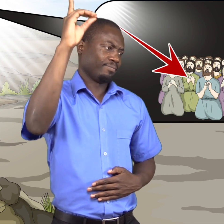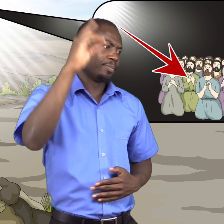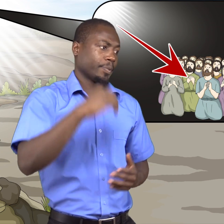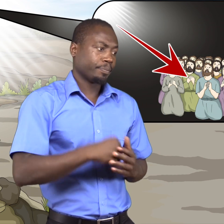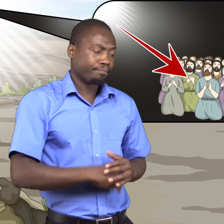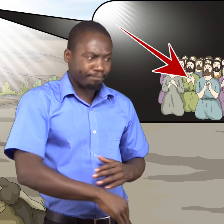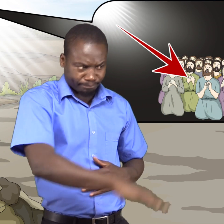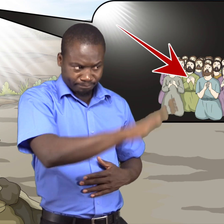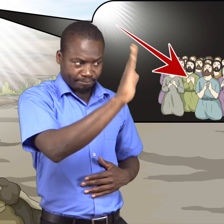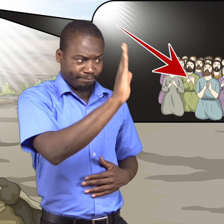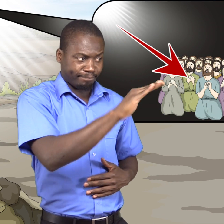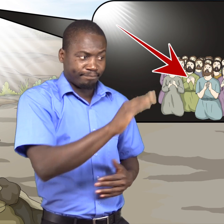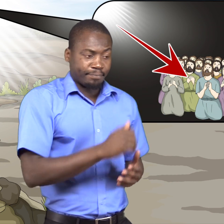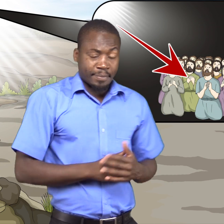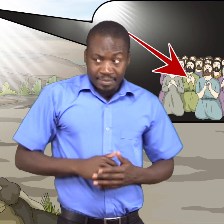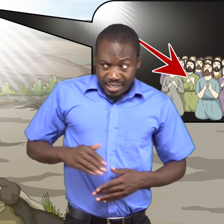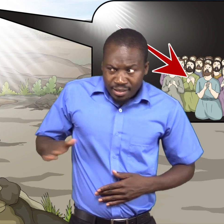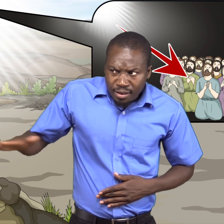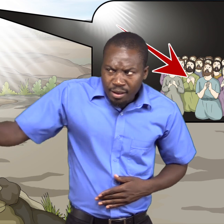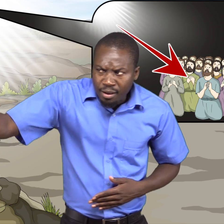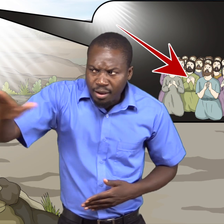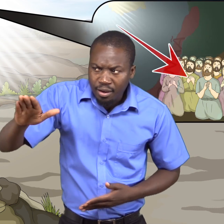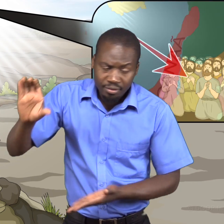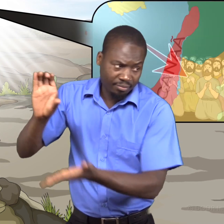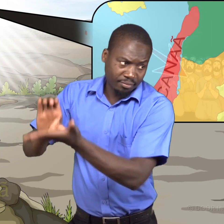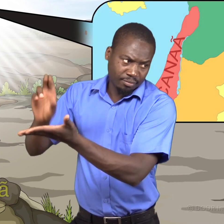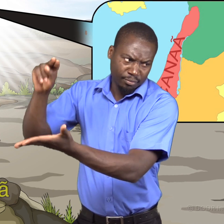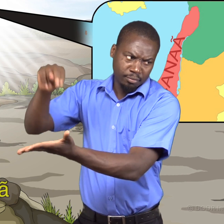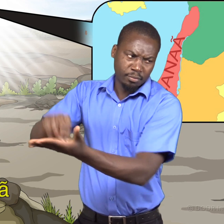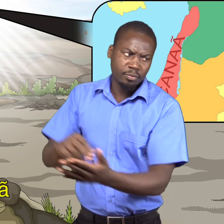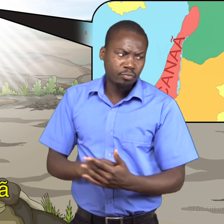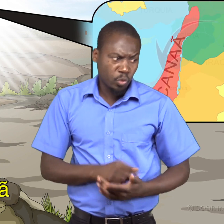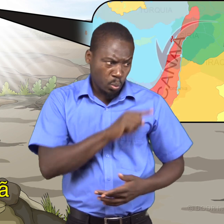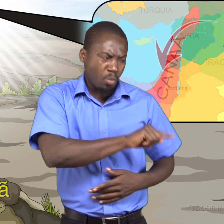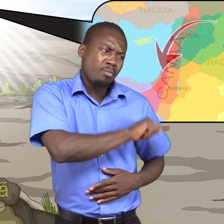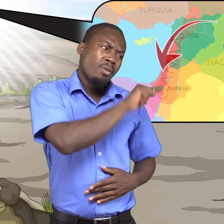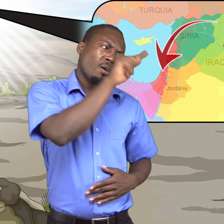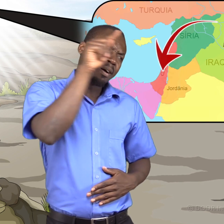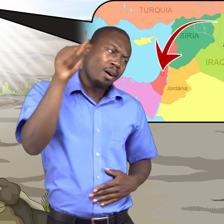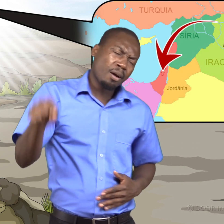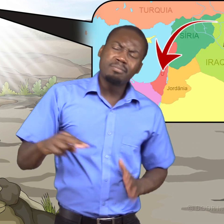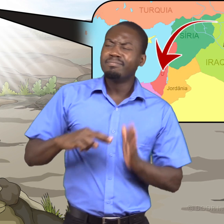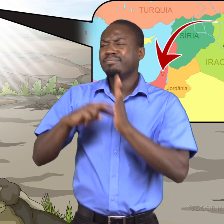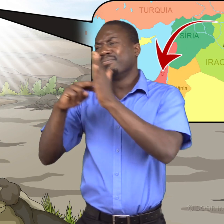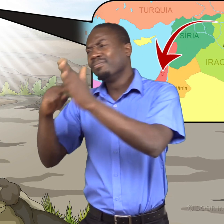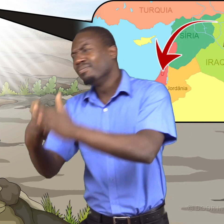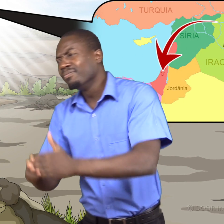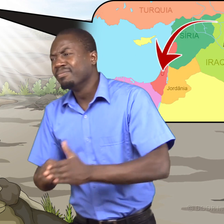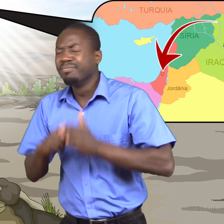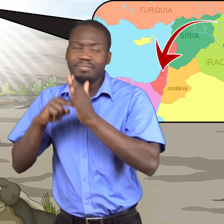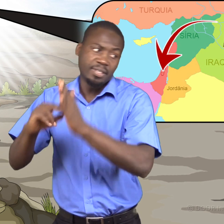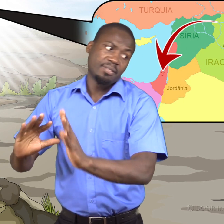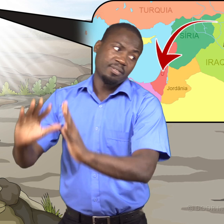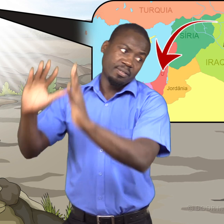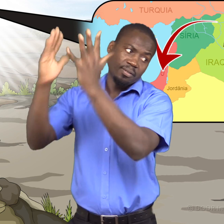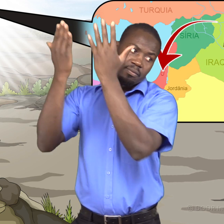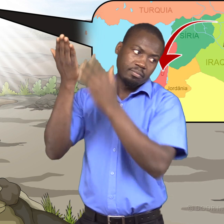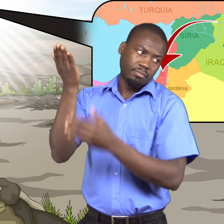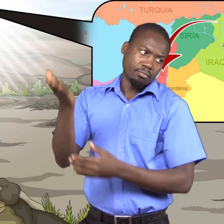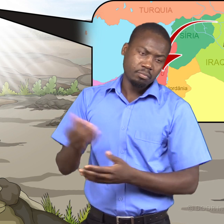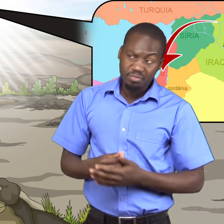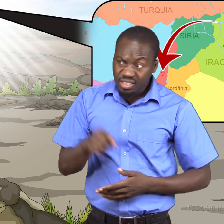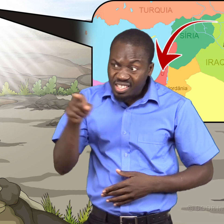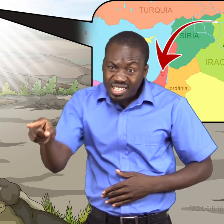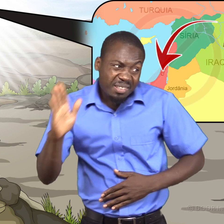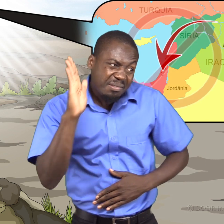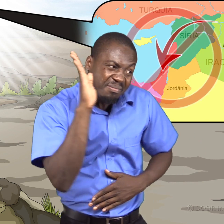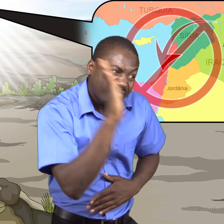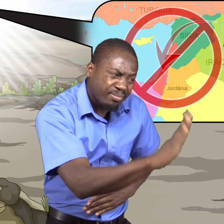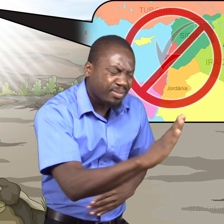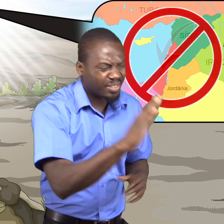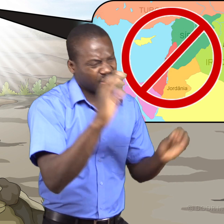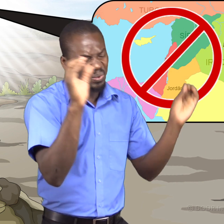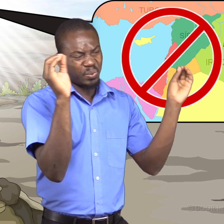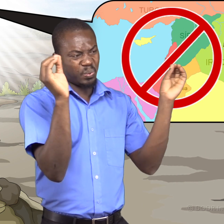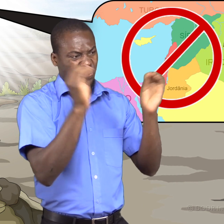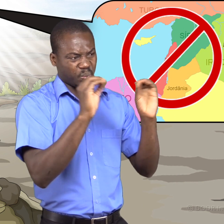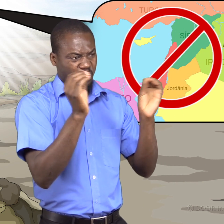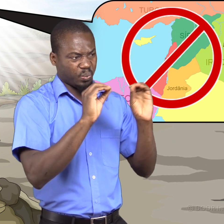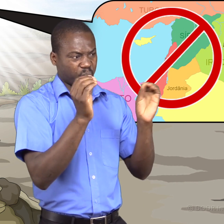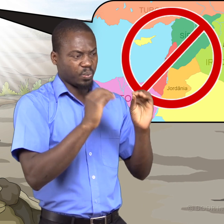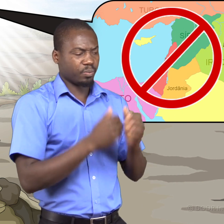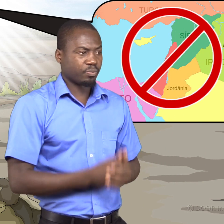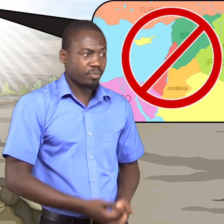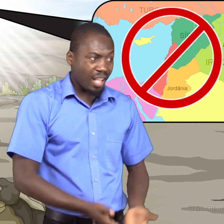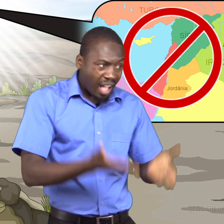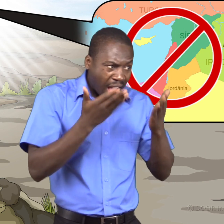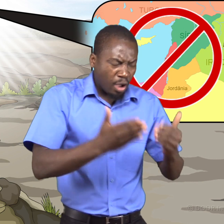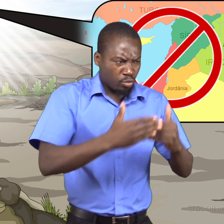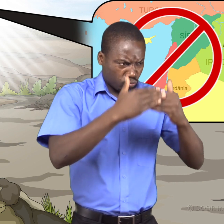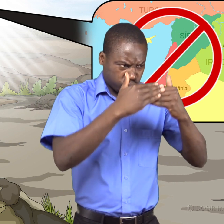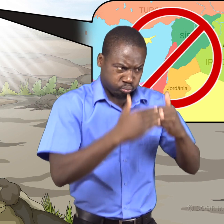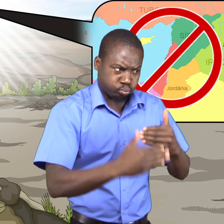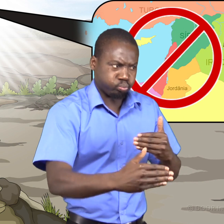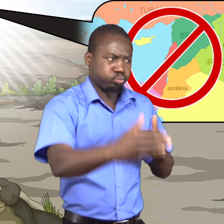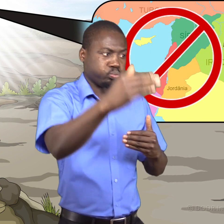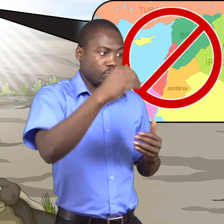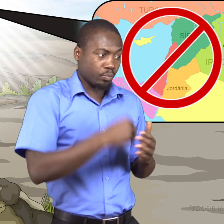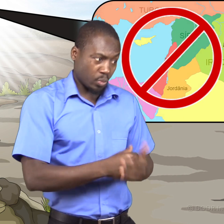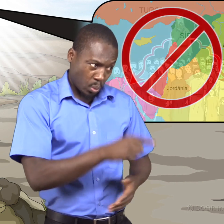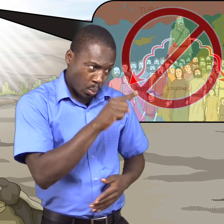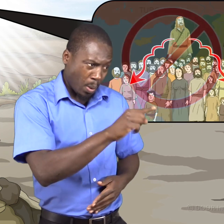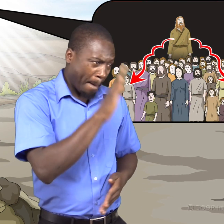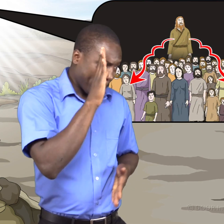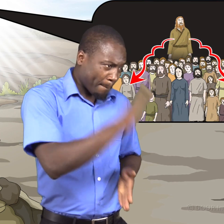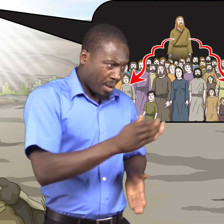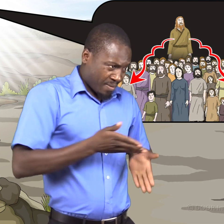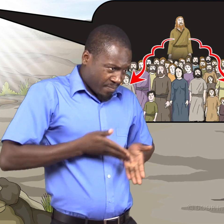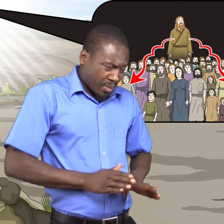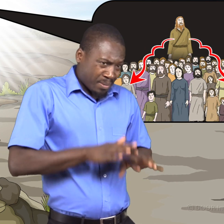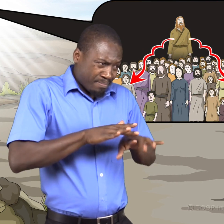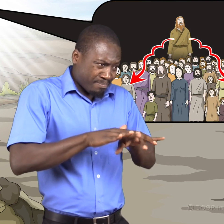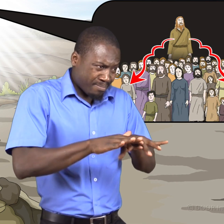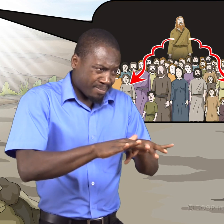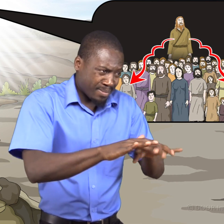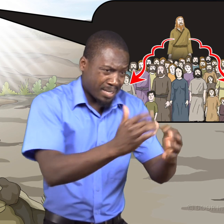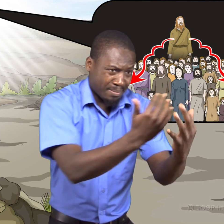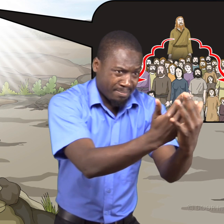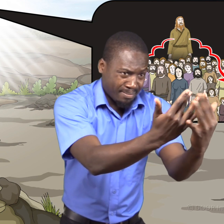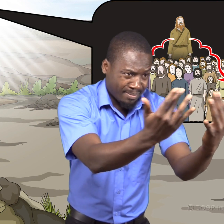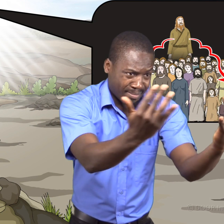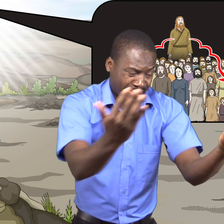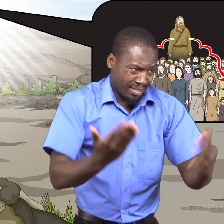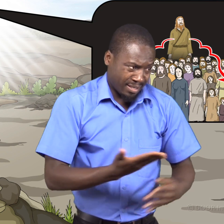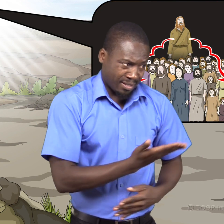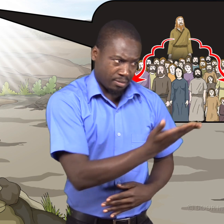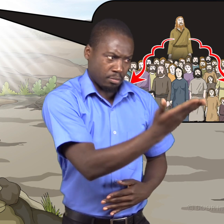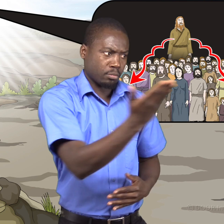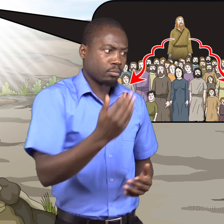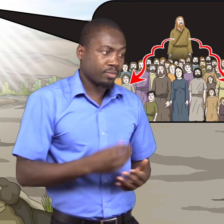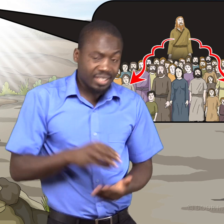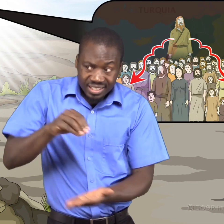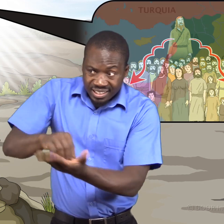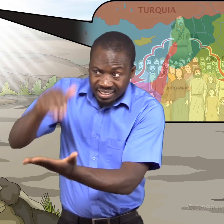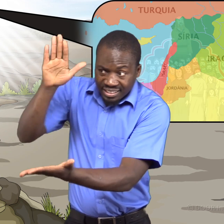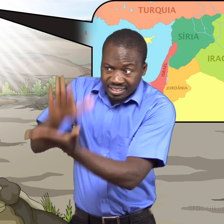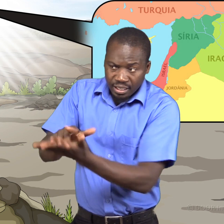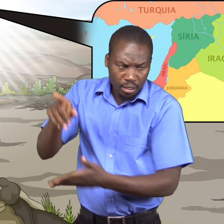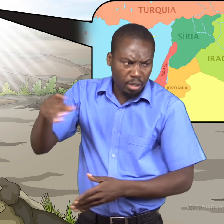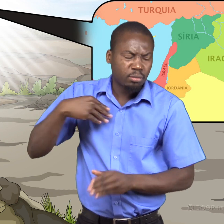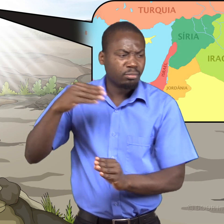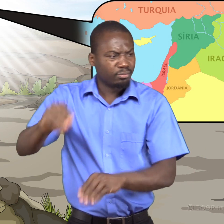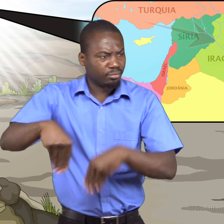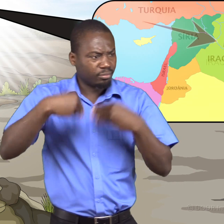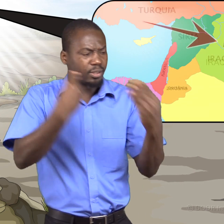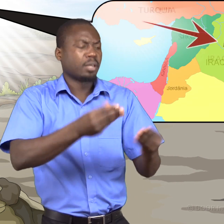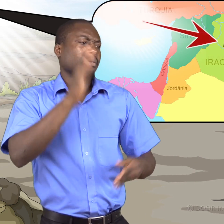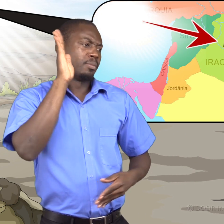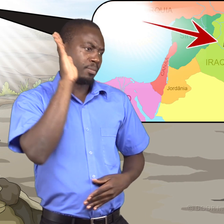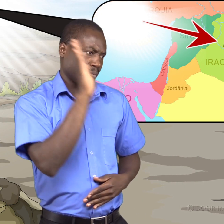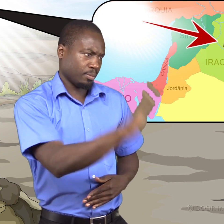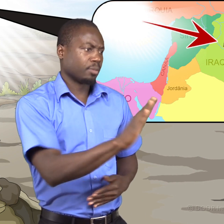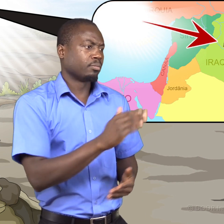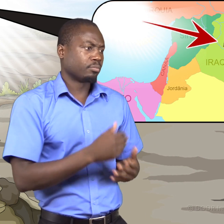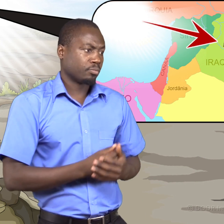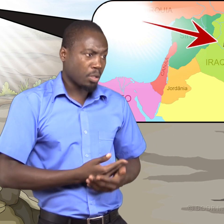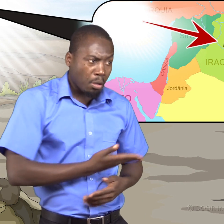And to you and your descendants I will give the land where you are residing—all the land of Canaan—as an eternal possession; and I will be their God.”